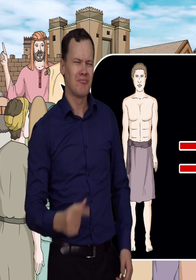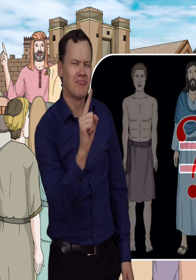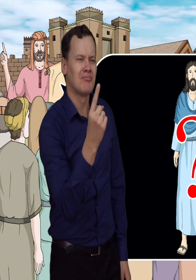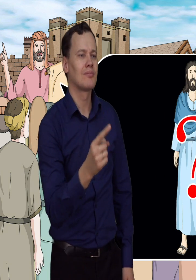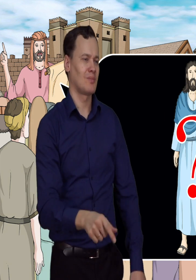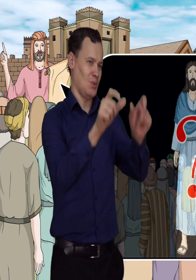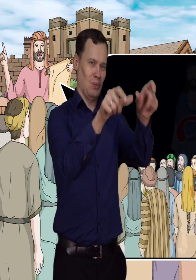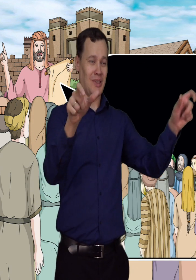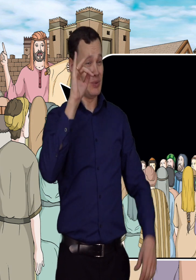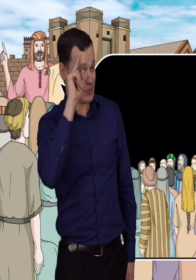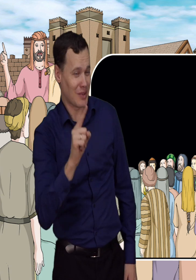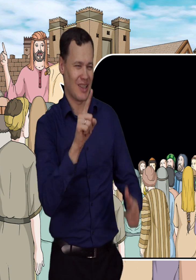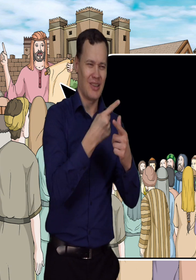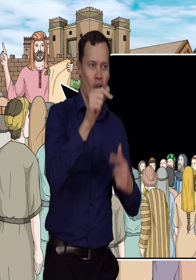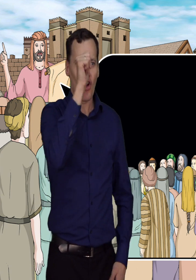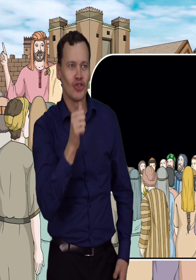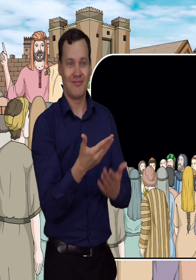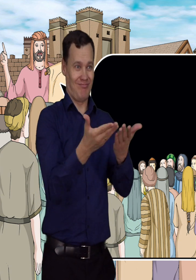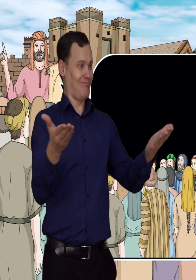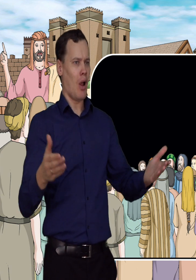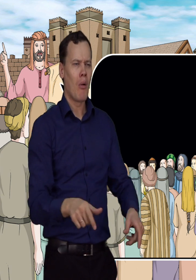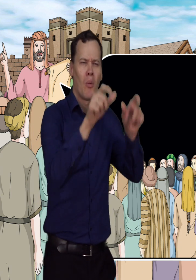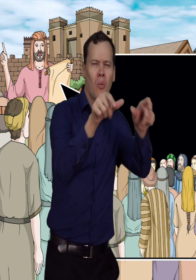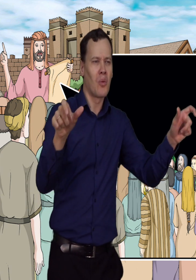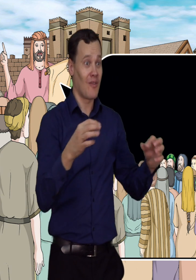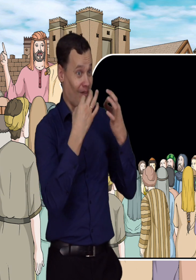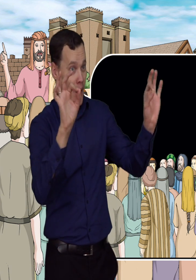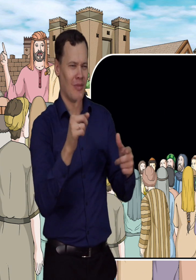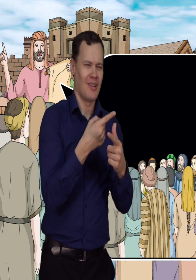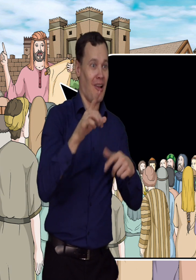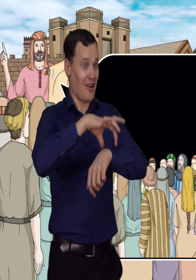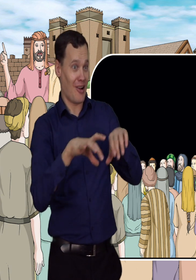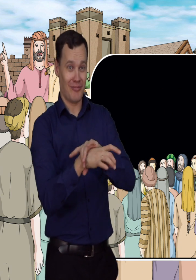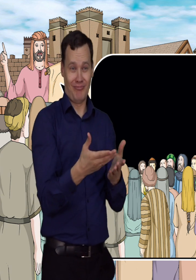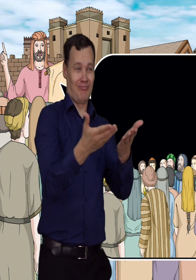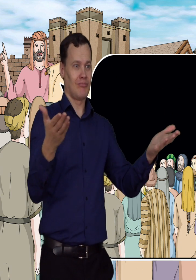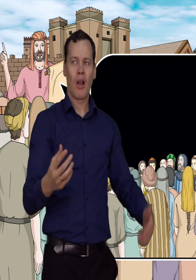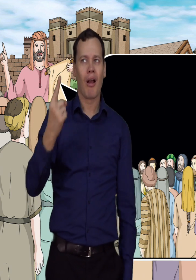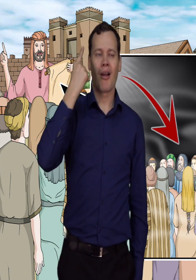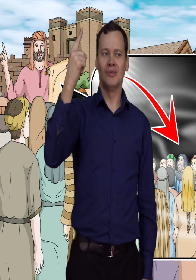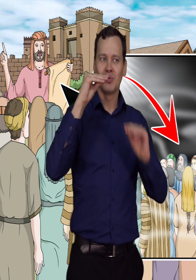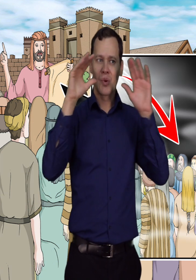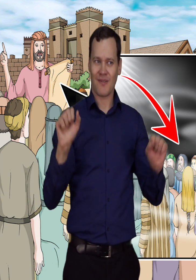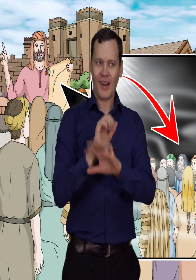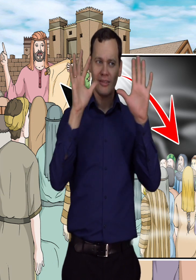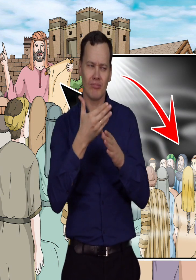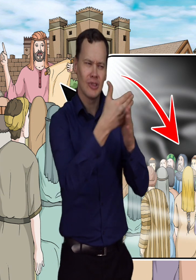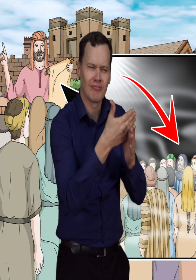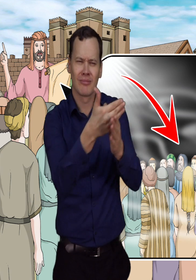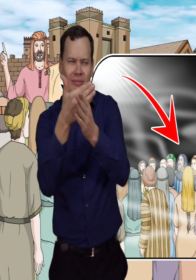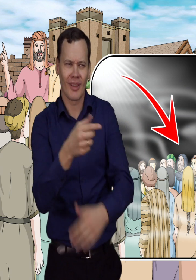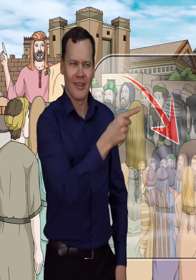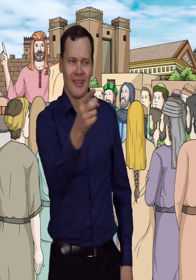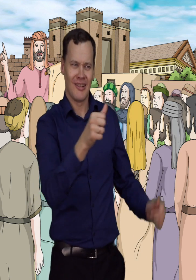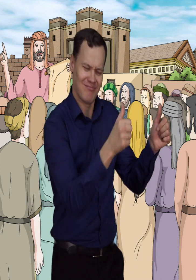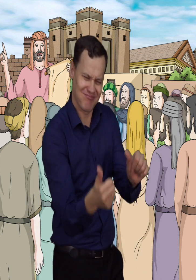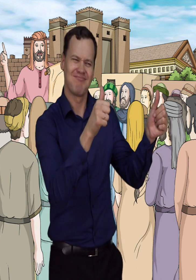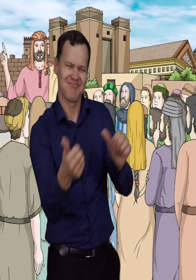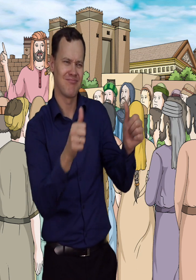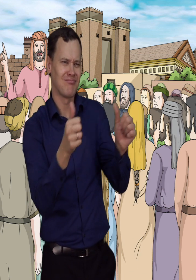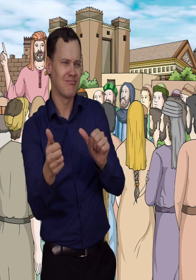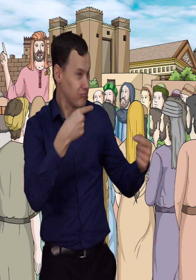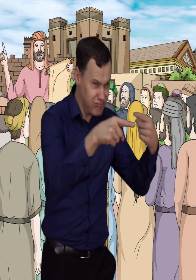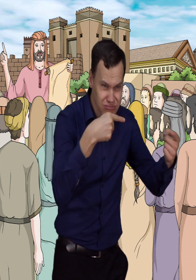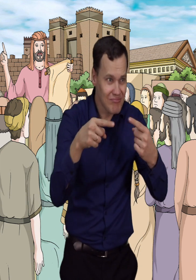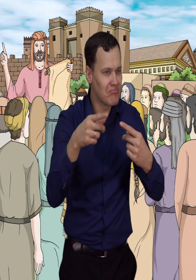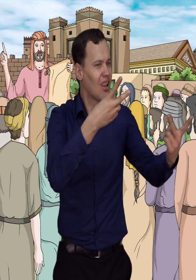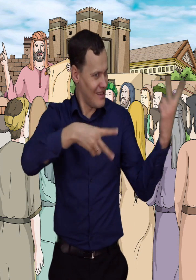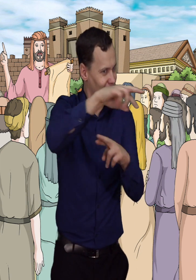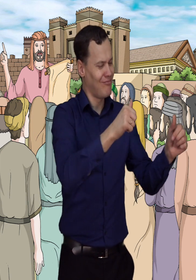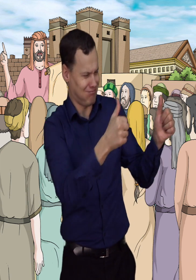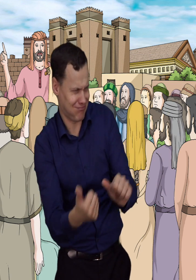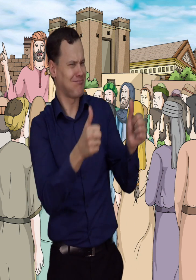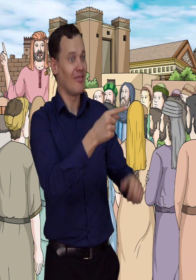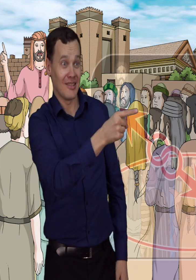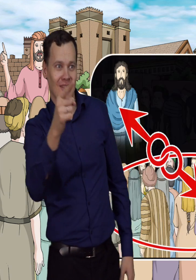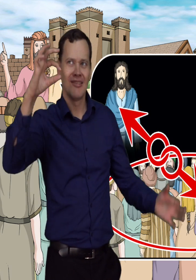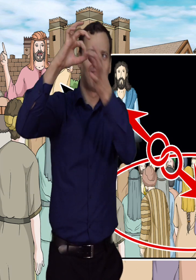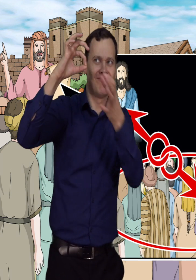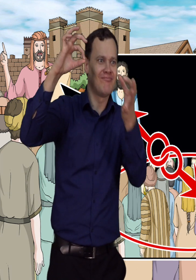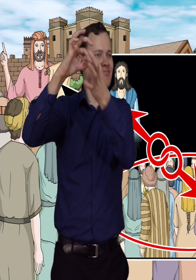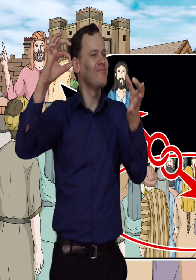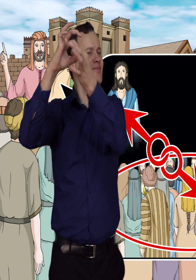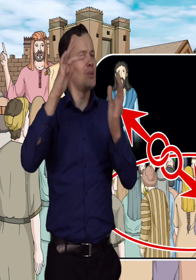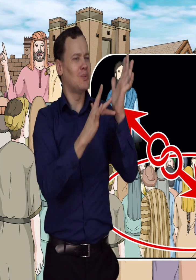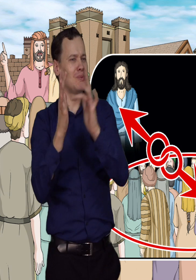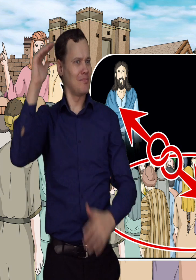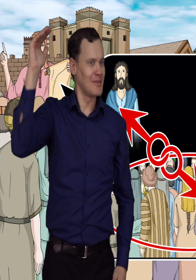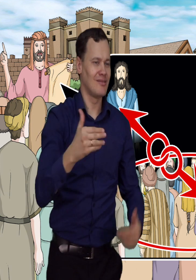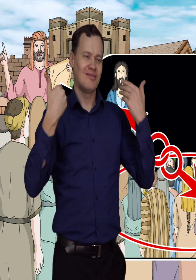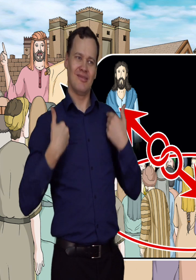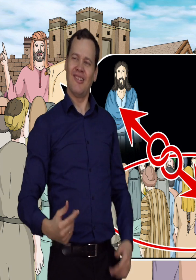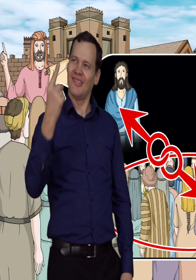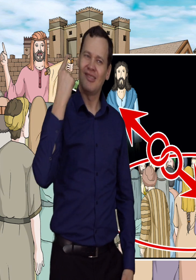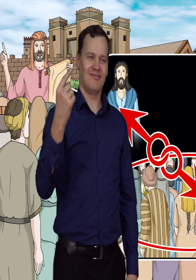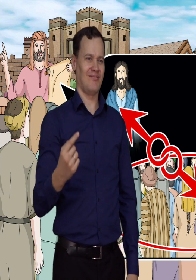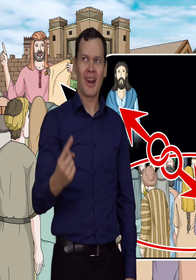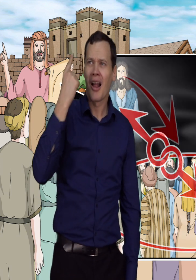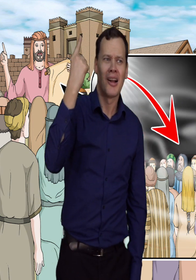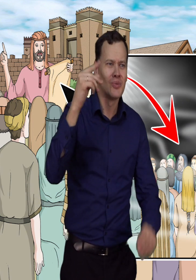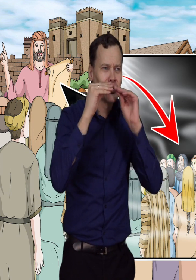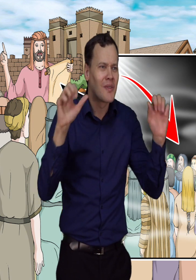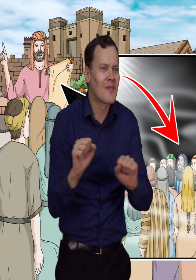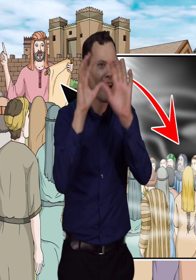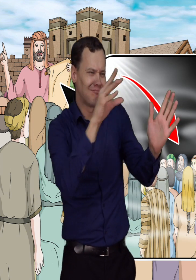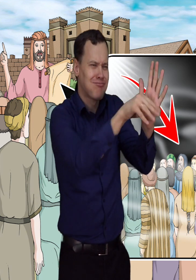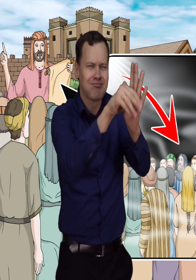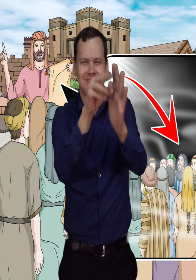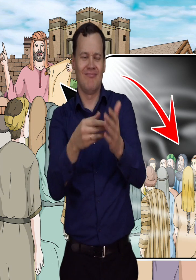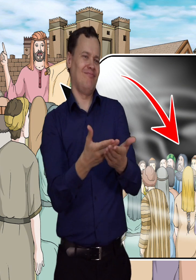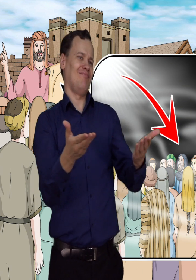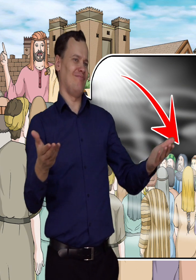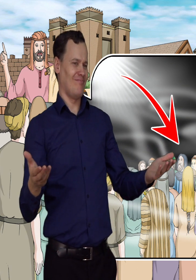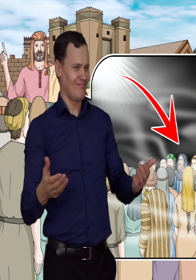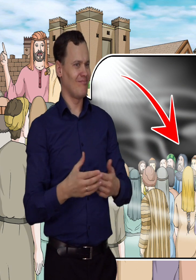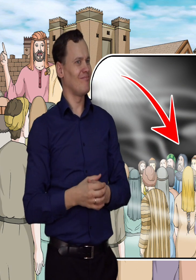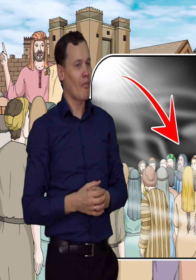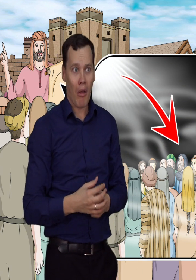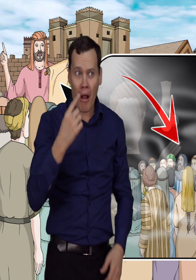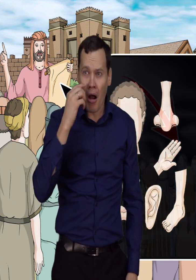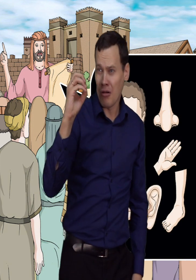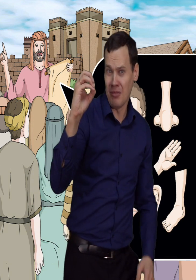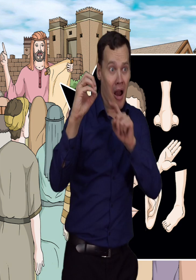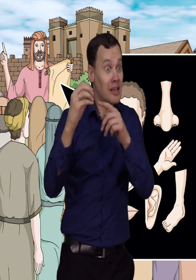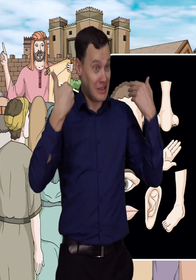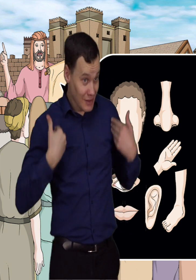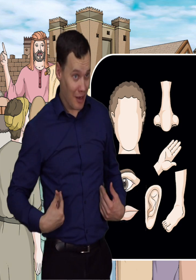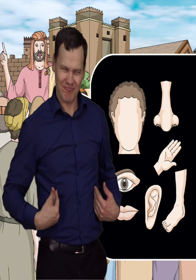For in one Spirit we were all baptized into one body, whether Jews or Greeks, slave or free, and we were all given one Spirit to drink.